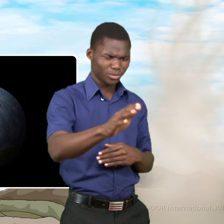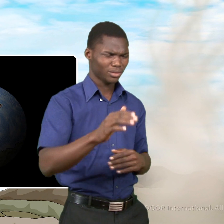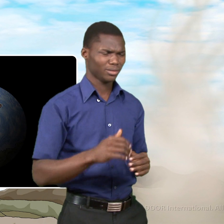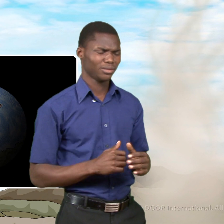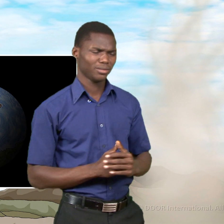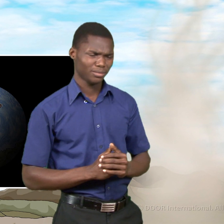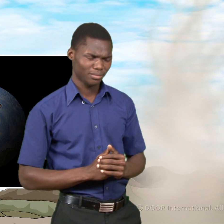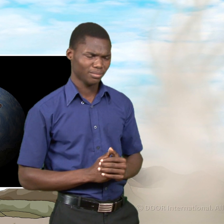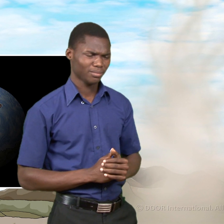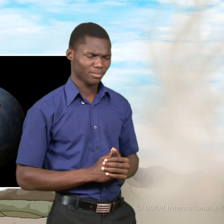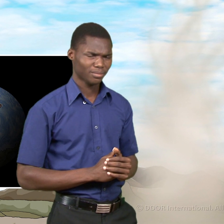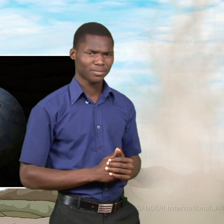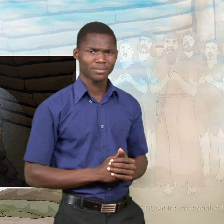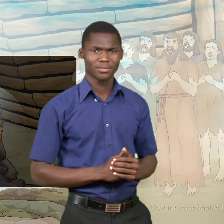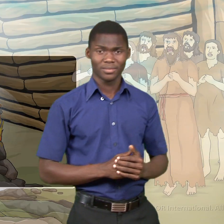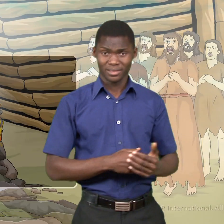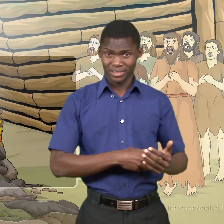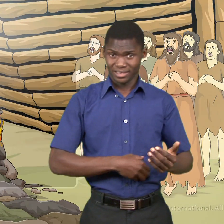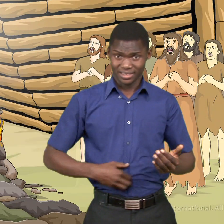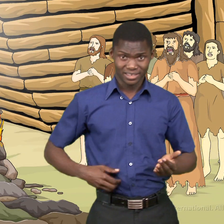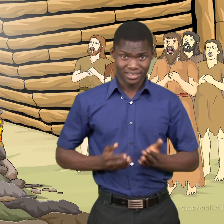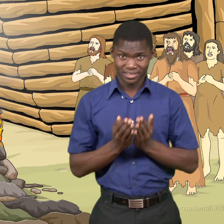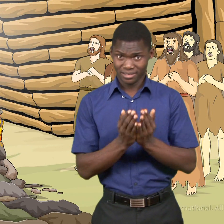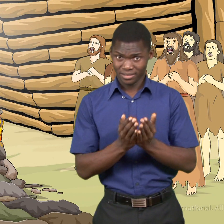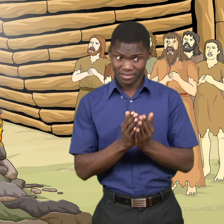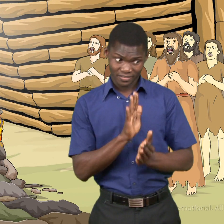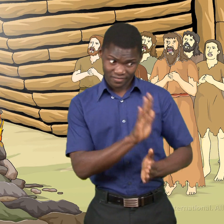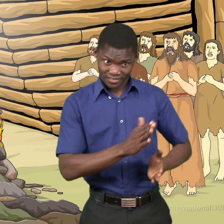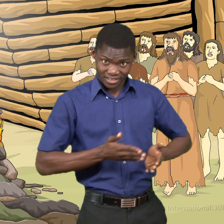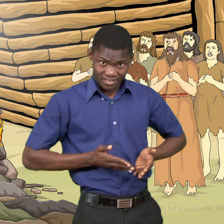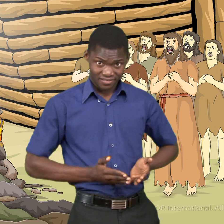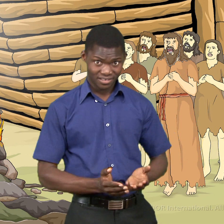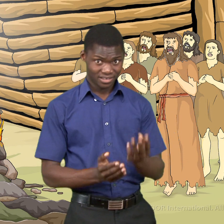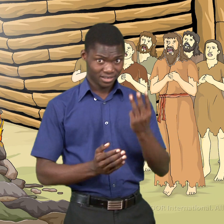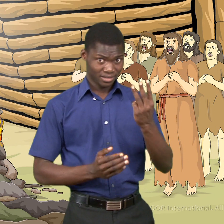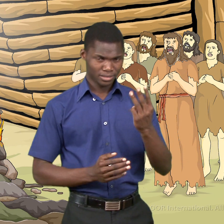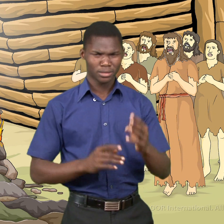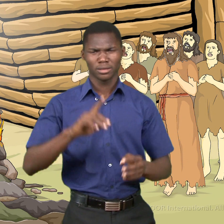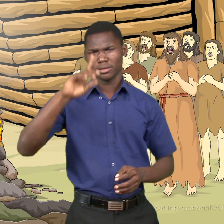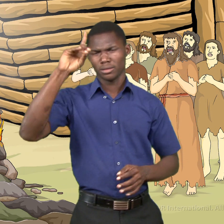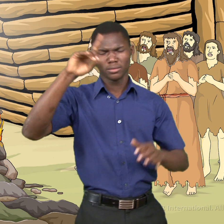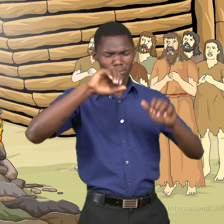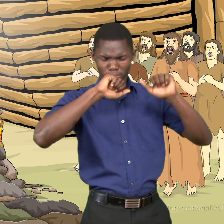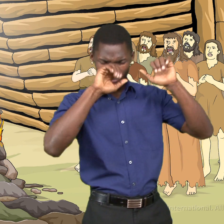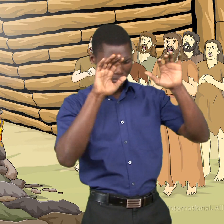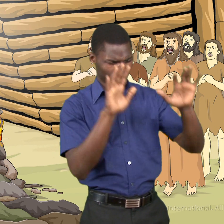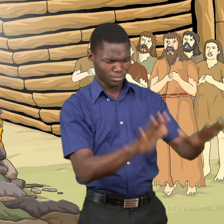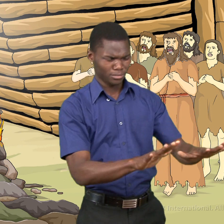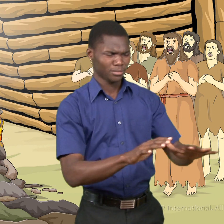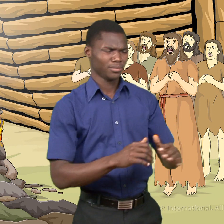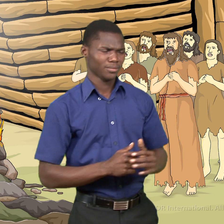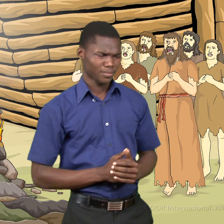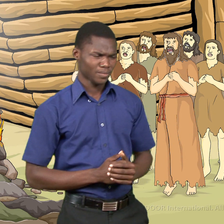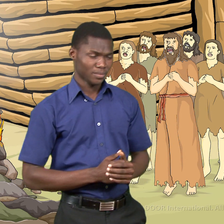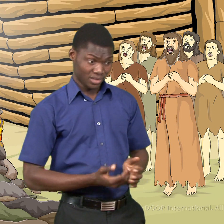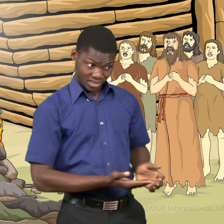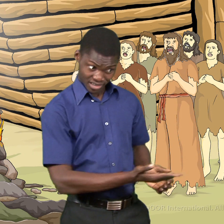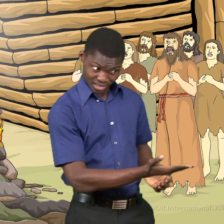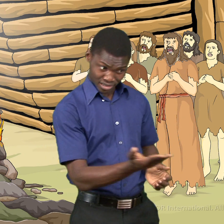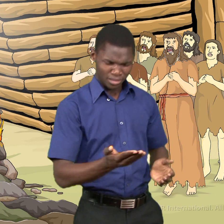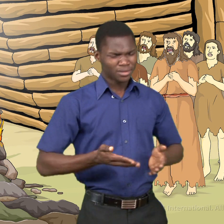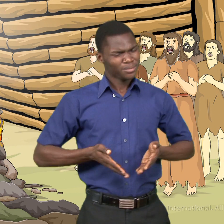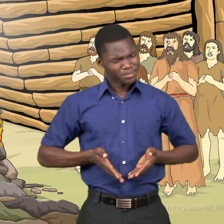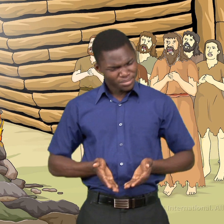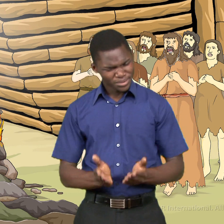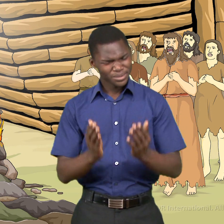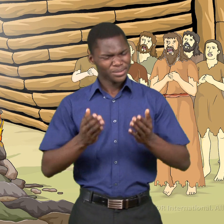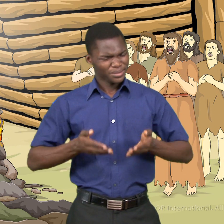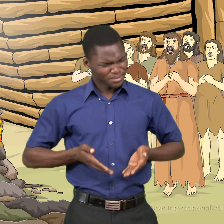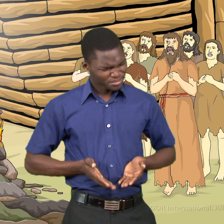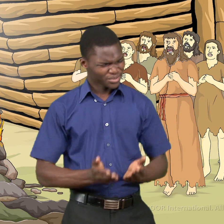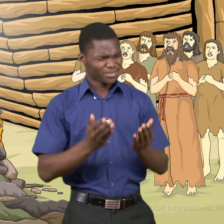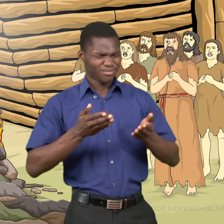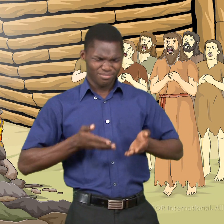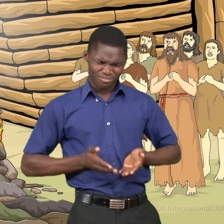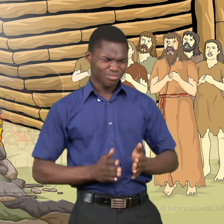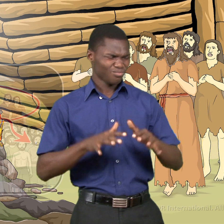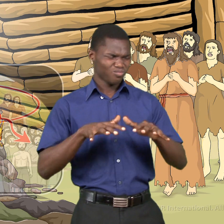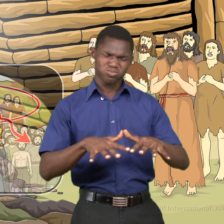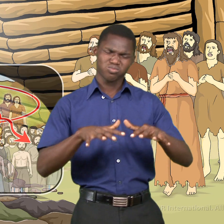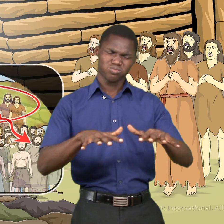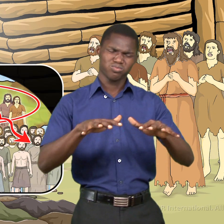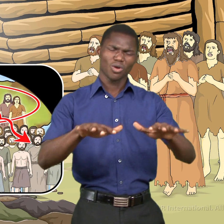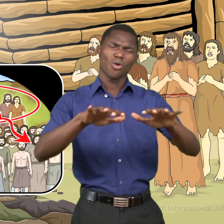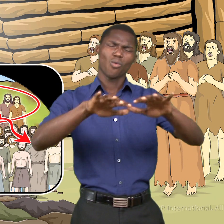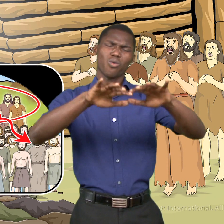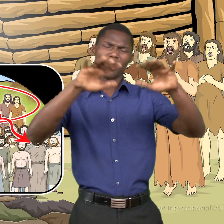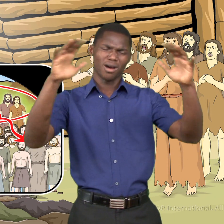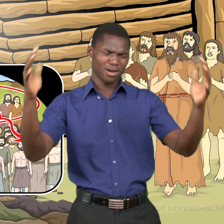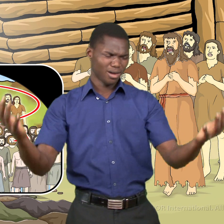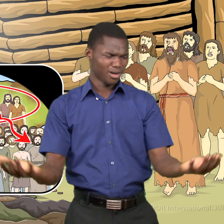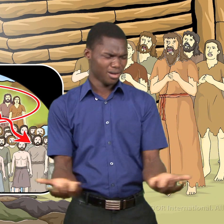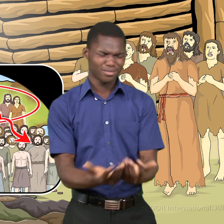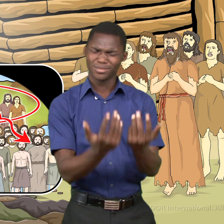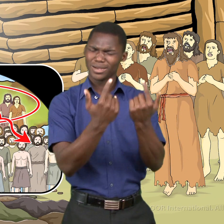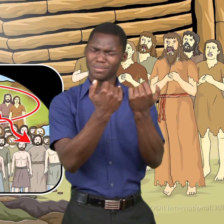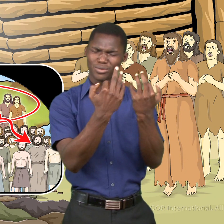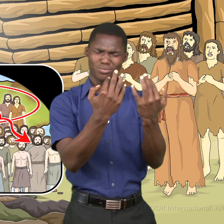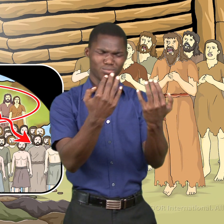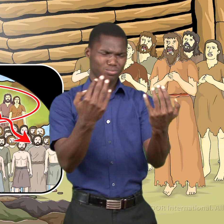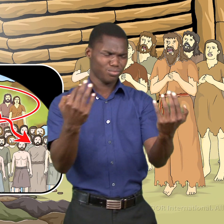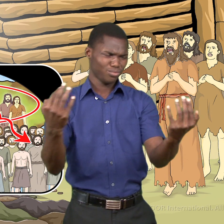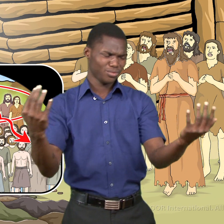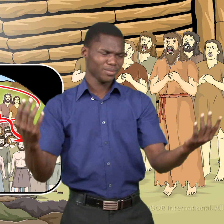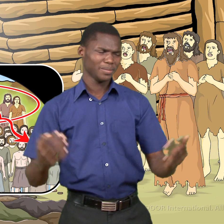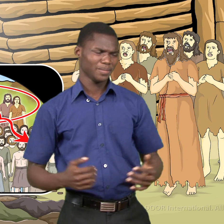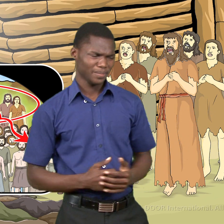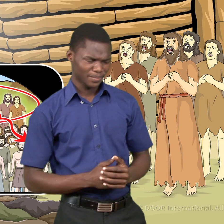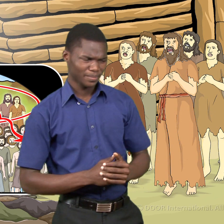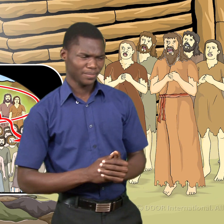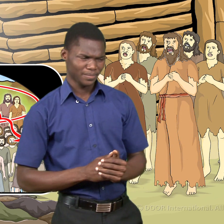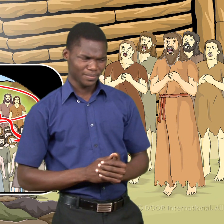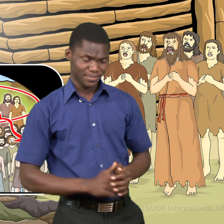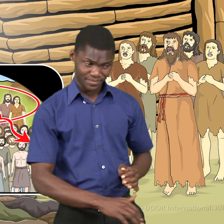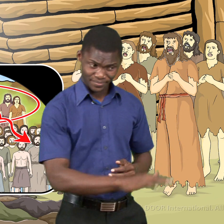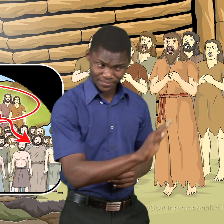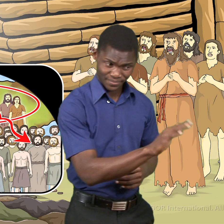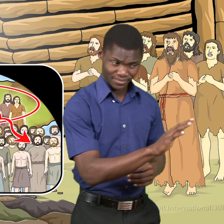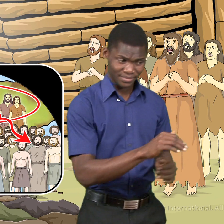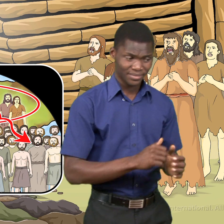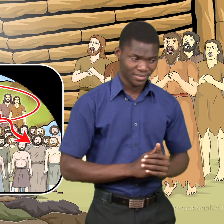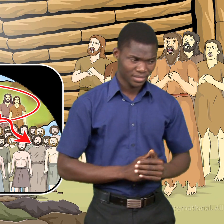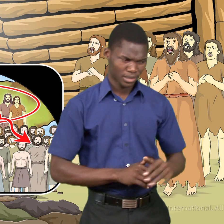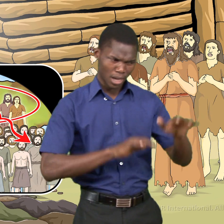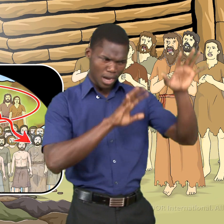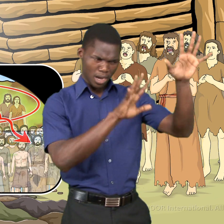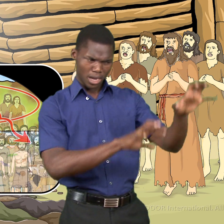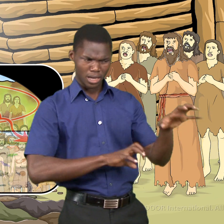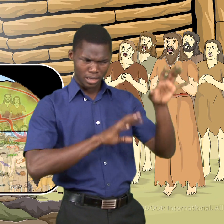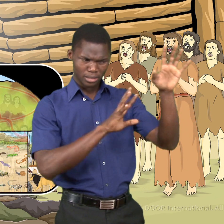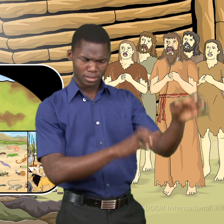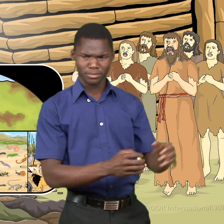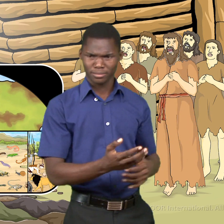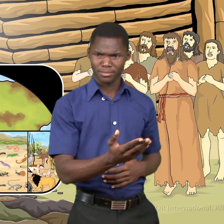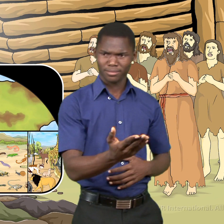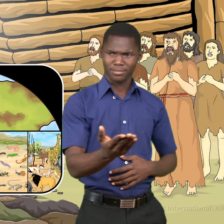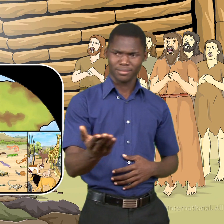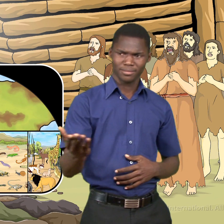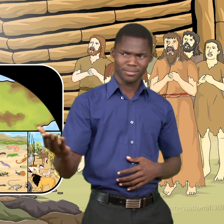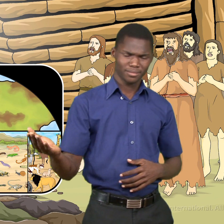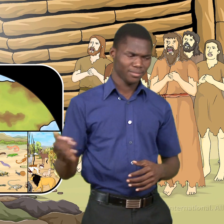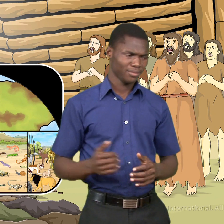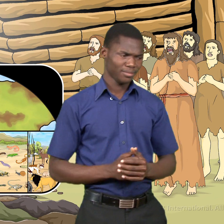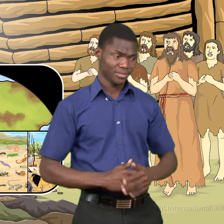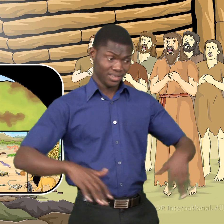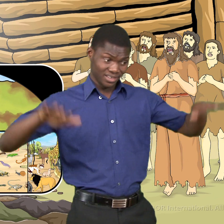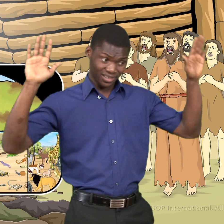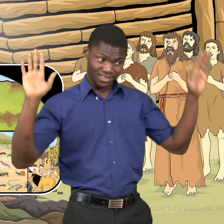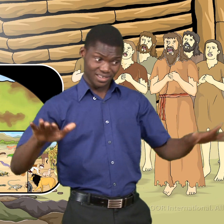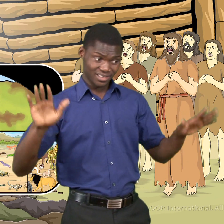And God blessed Noah and his sons and said to them, “Be fruitful and multiply and fill the earth.